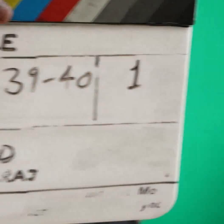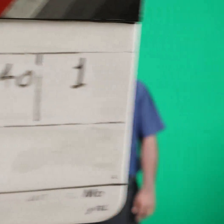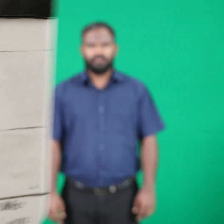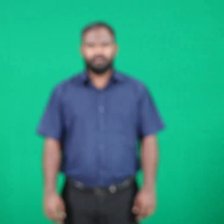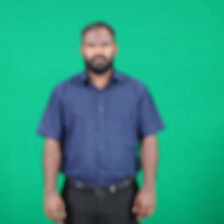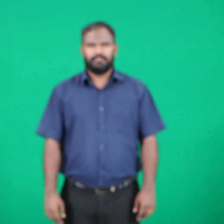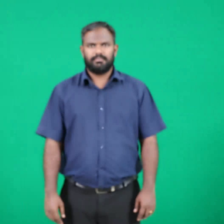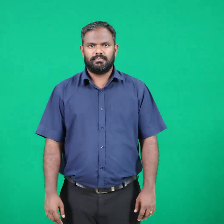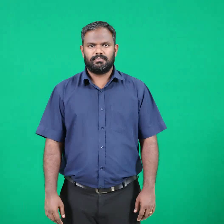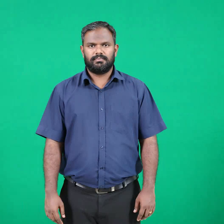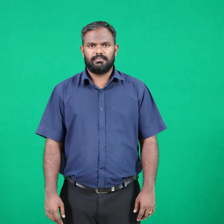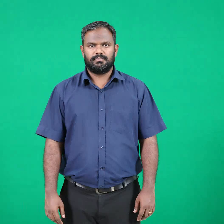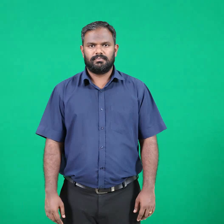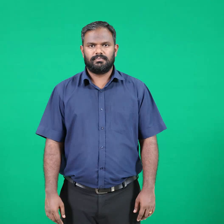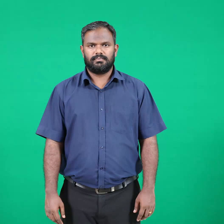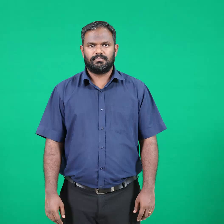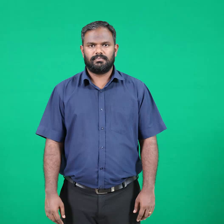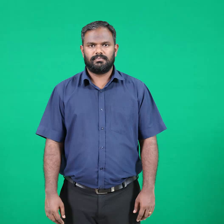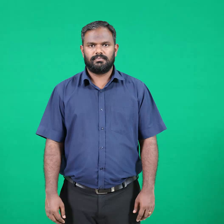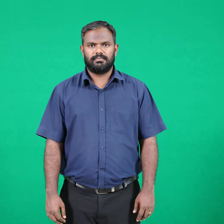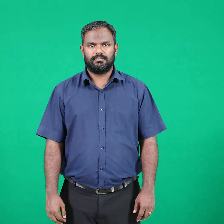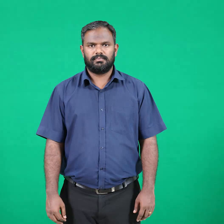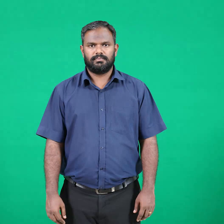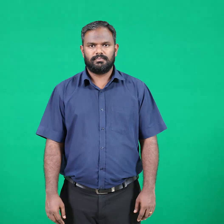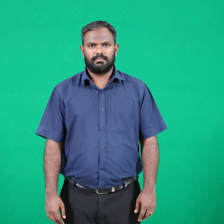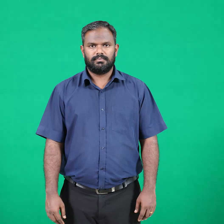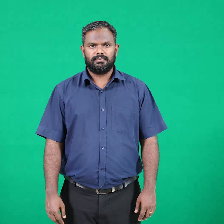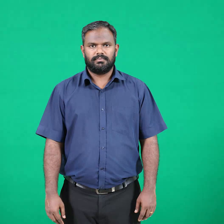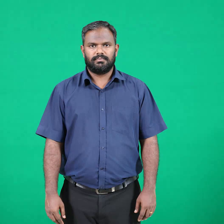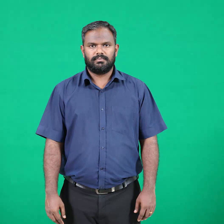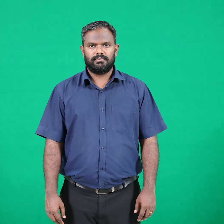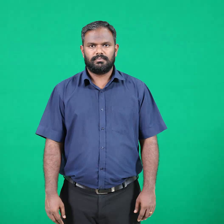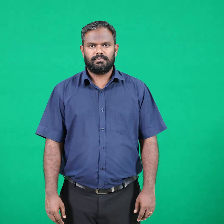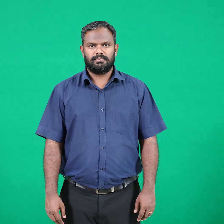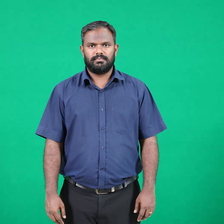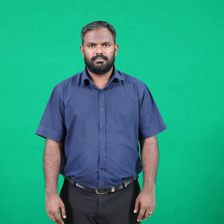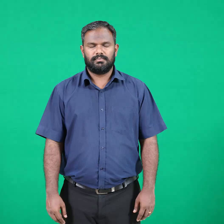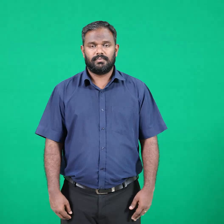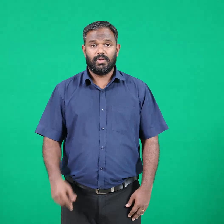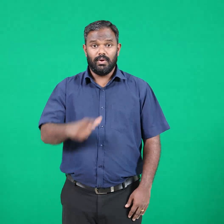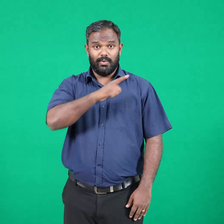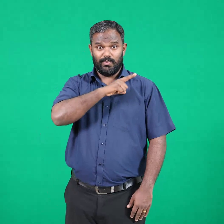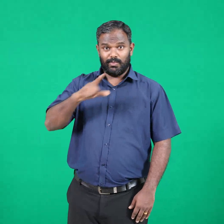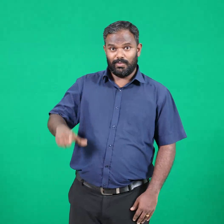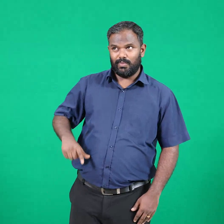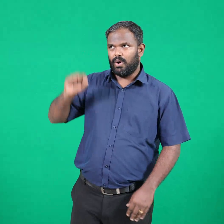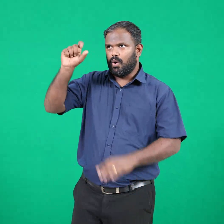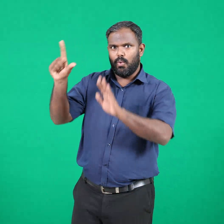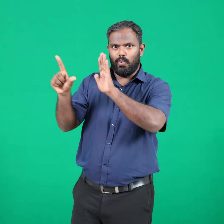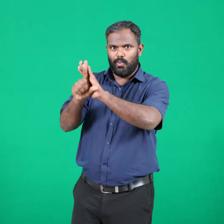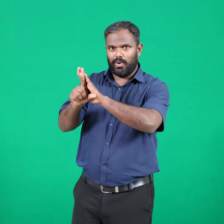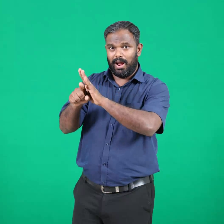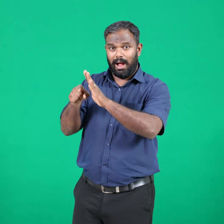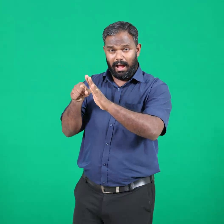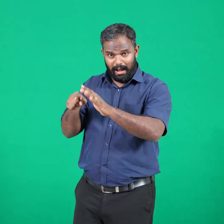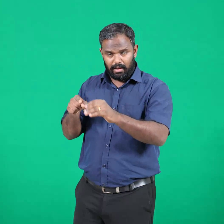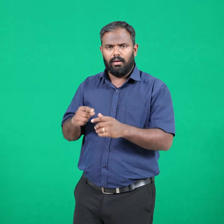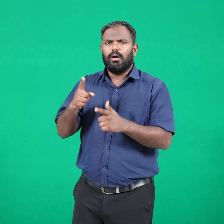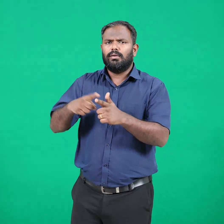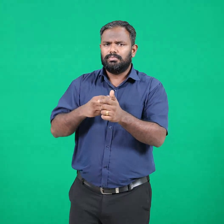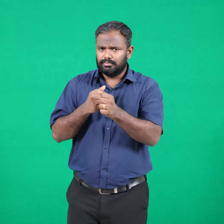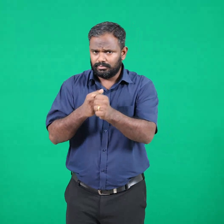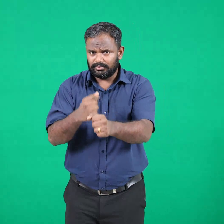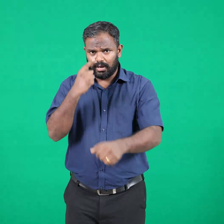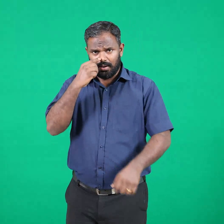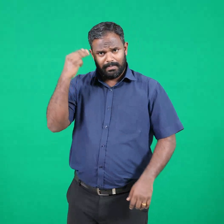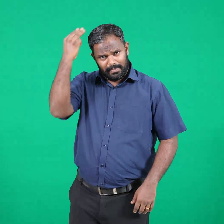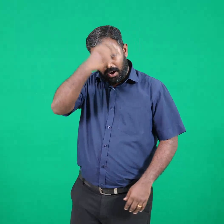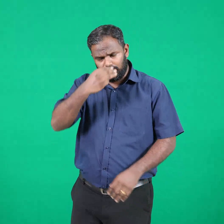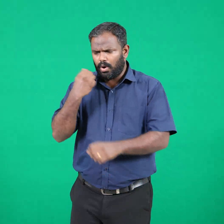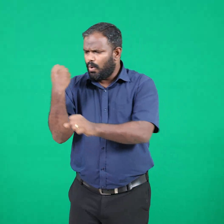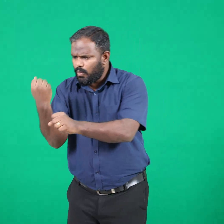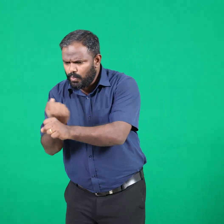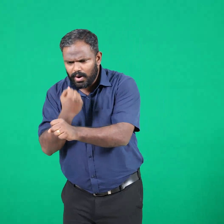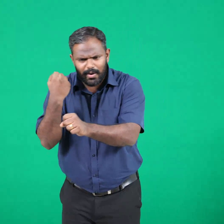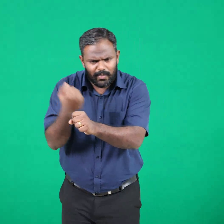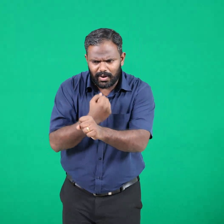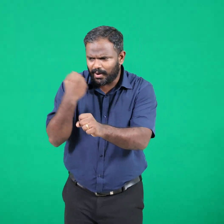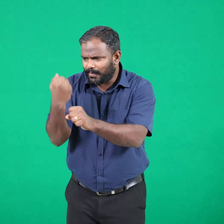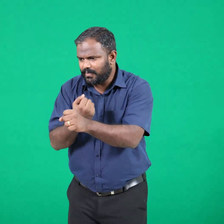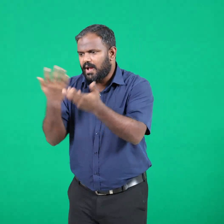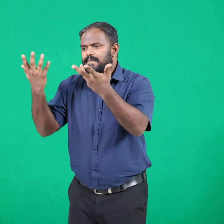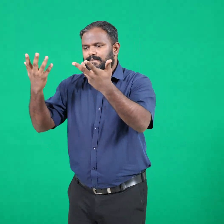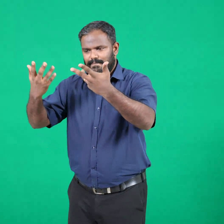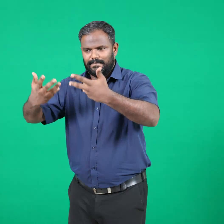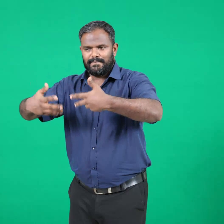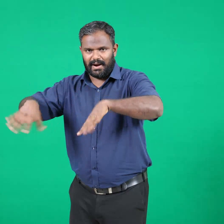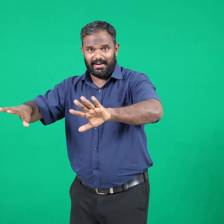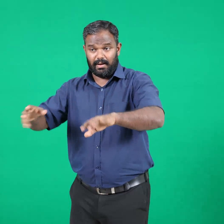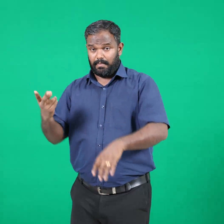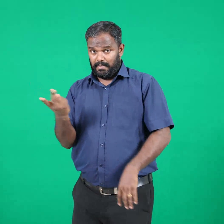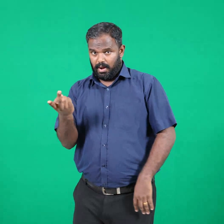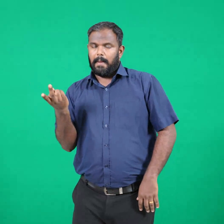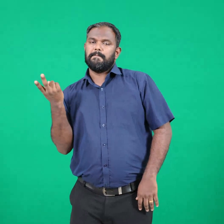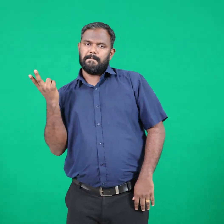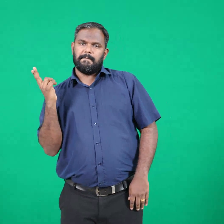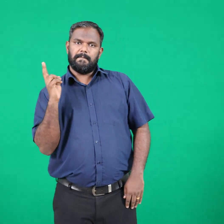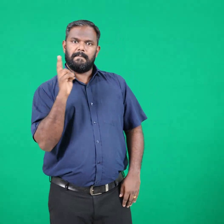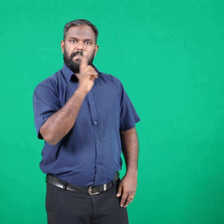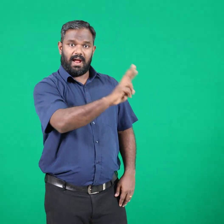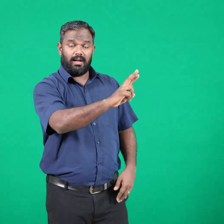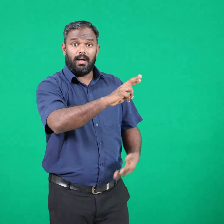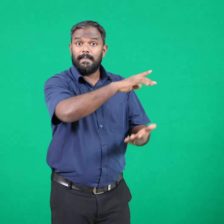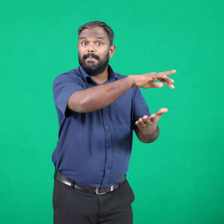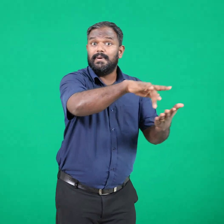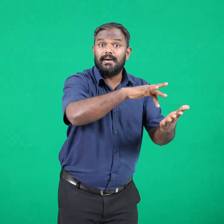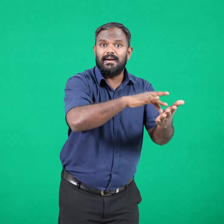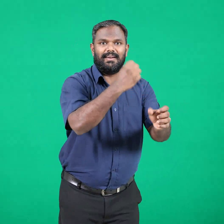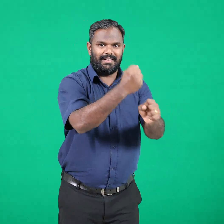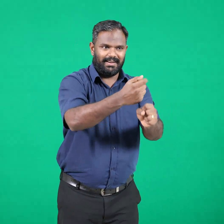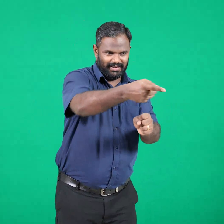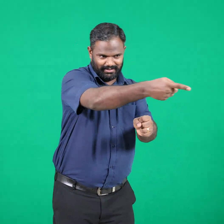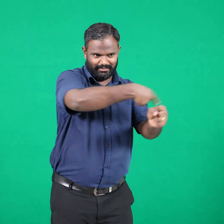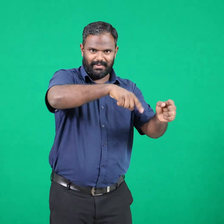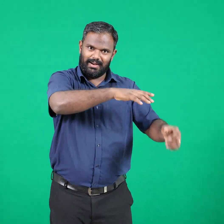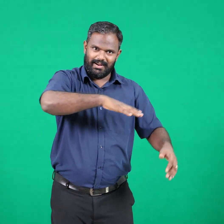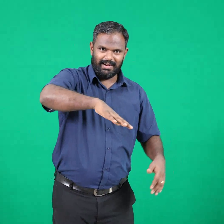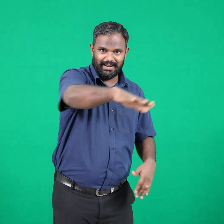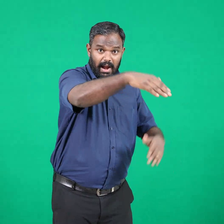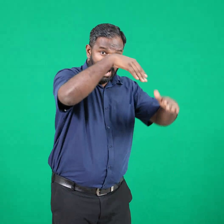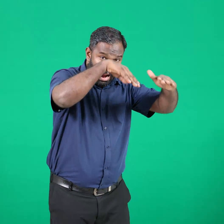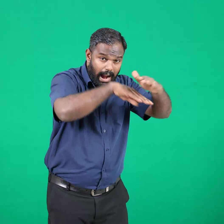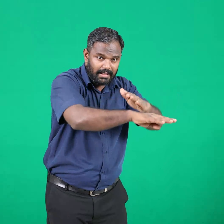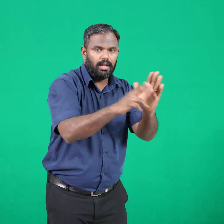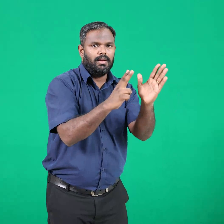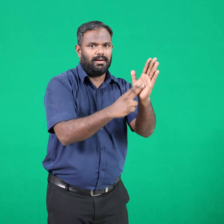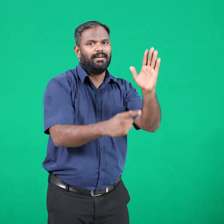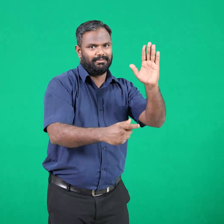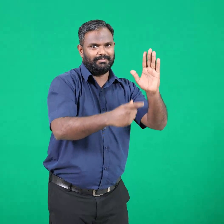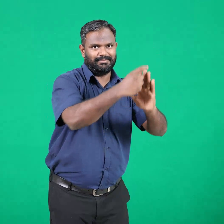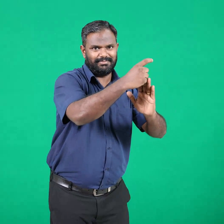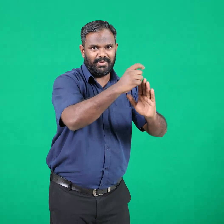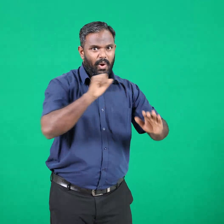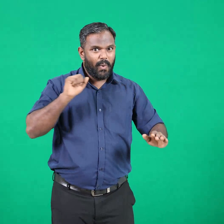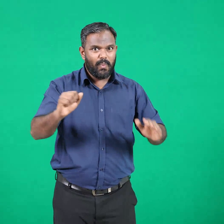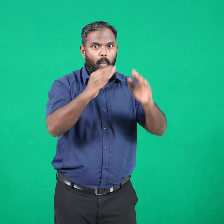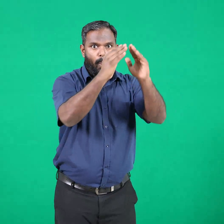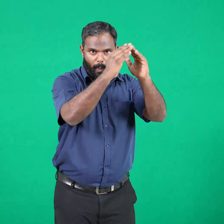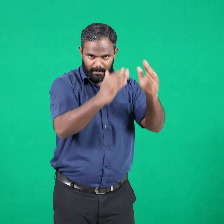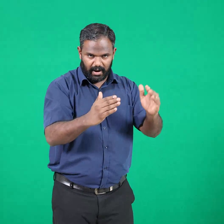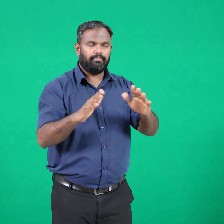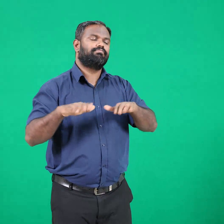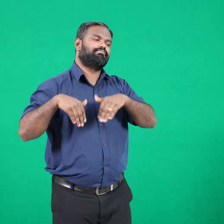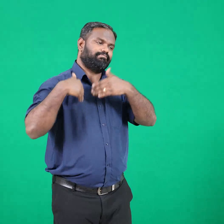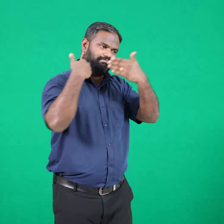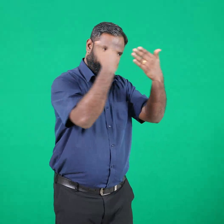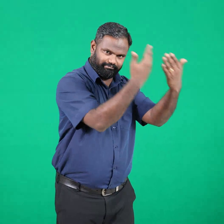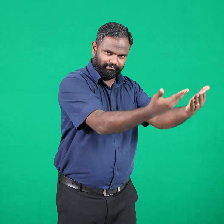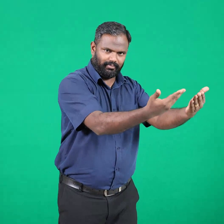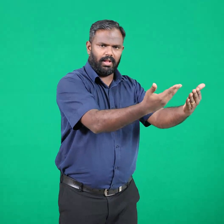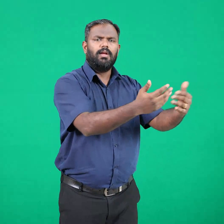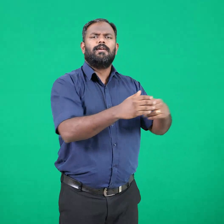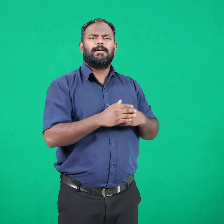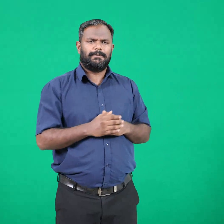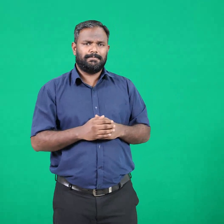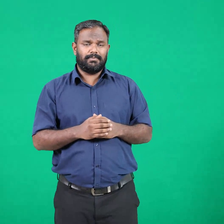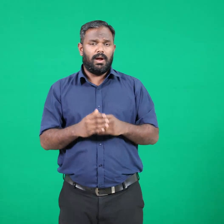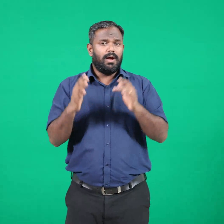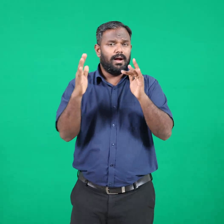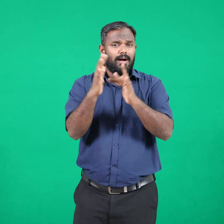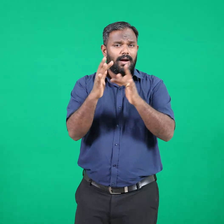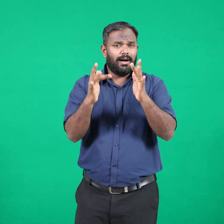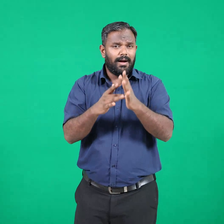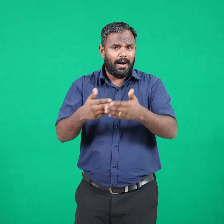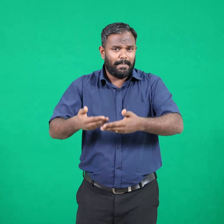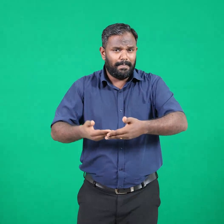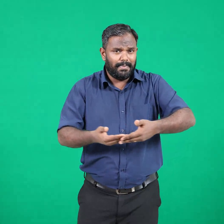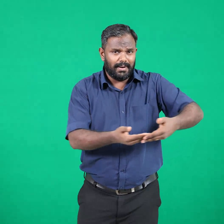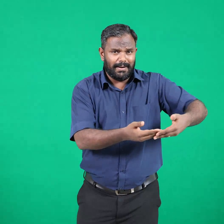When Jesus ' parents had done everything required by the Law of the Lord, they returned to Galilee, to their own town of Nazareth.